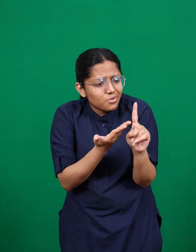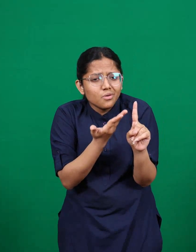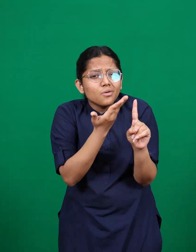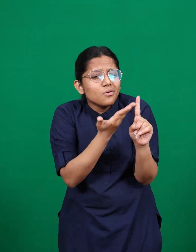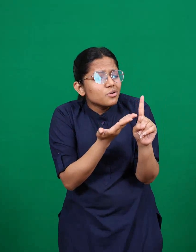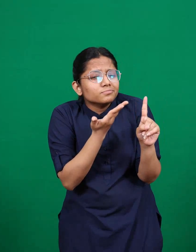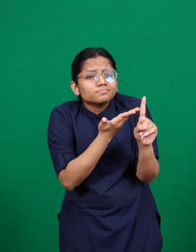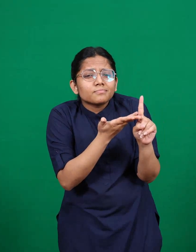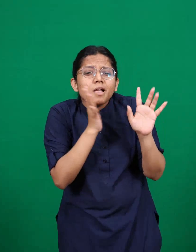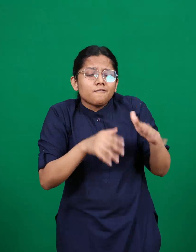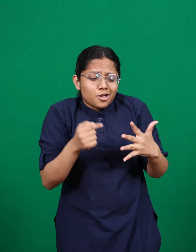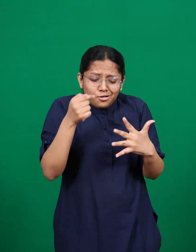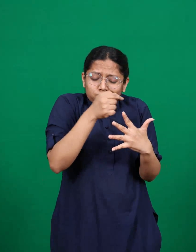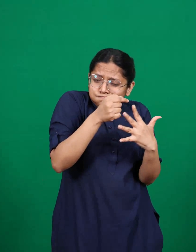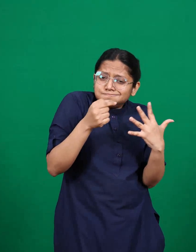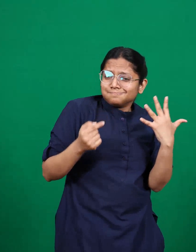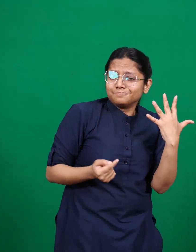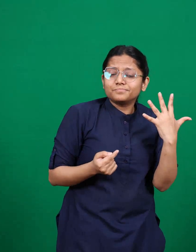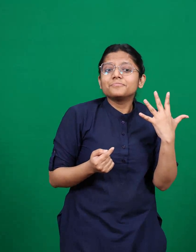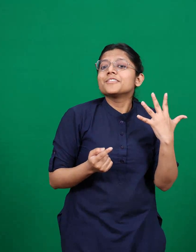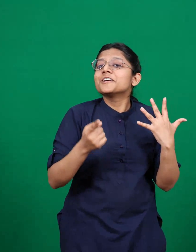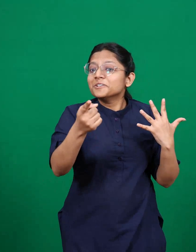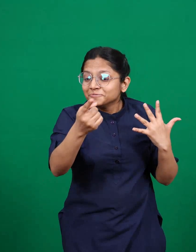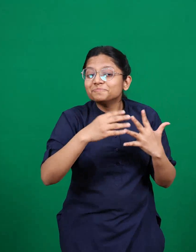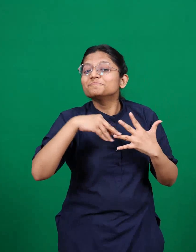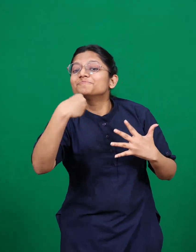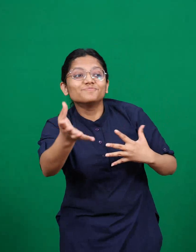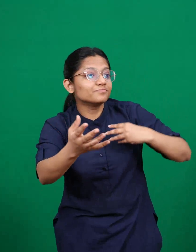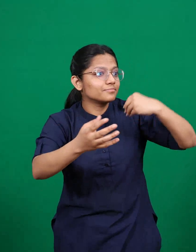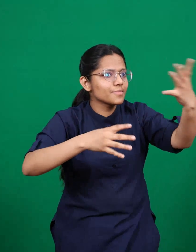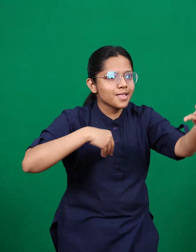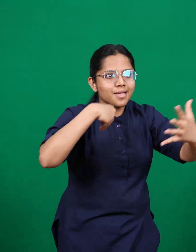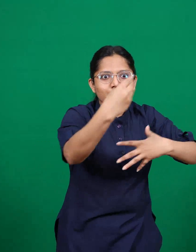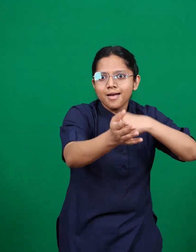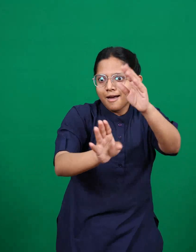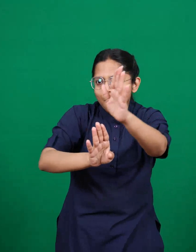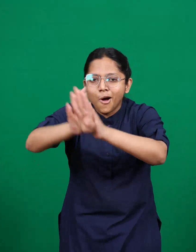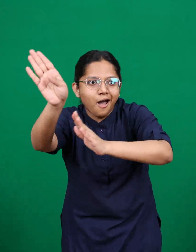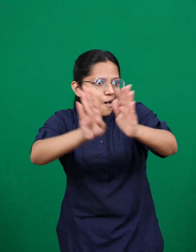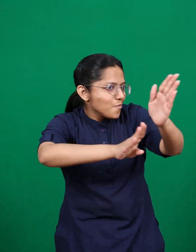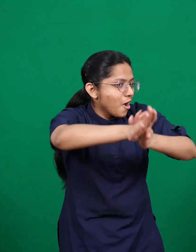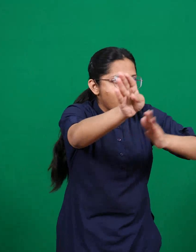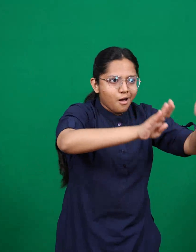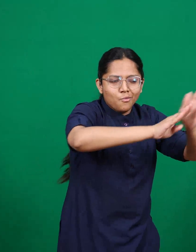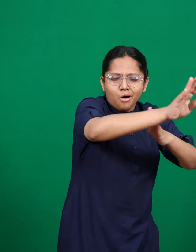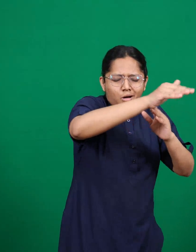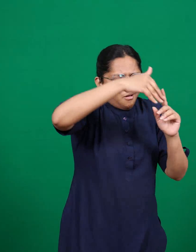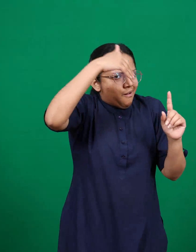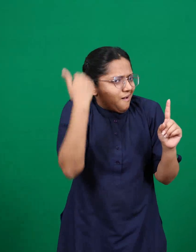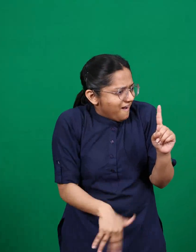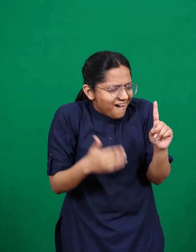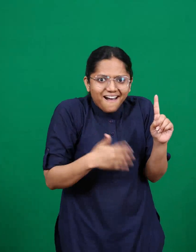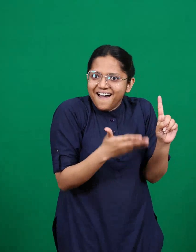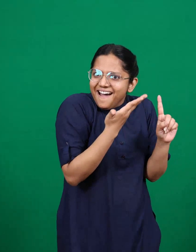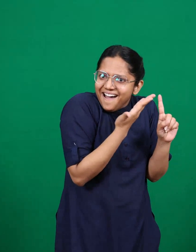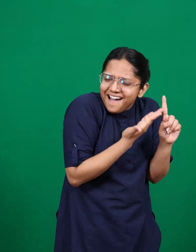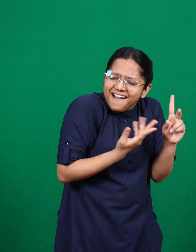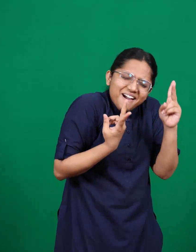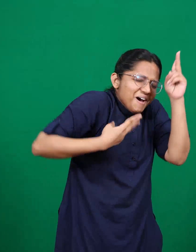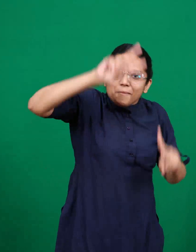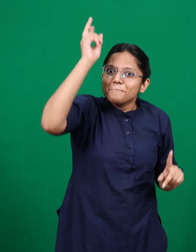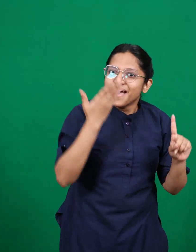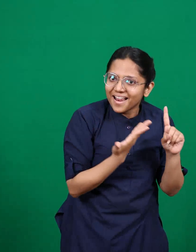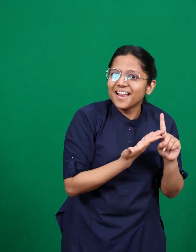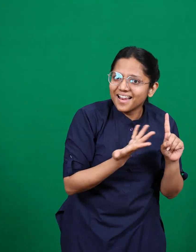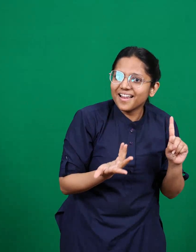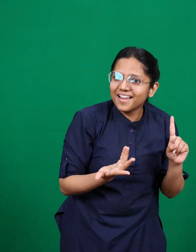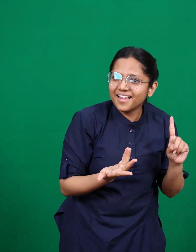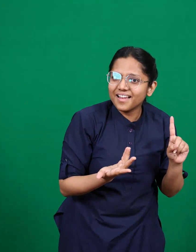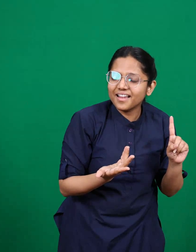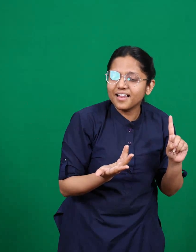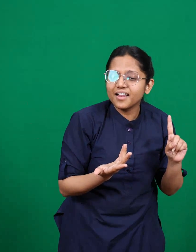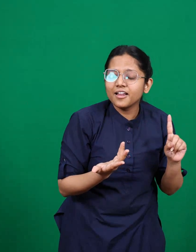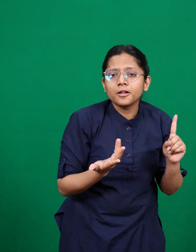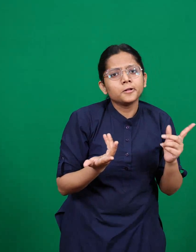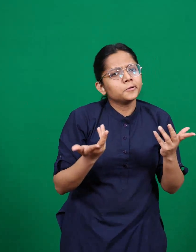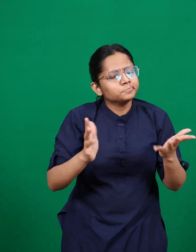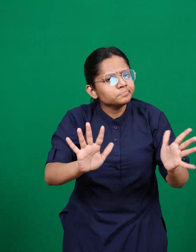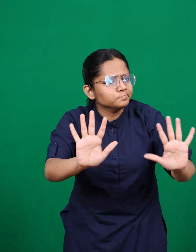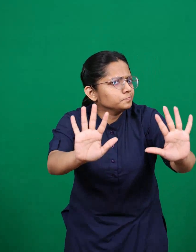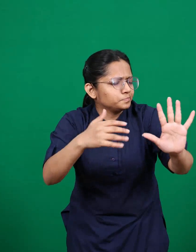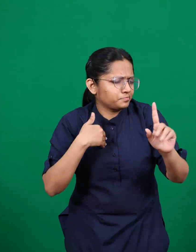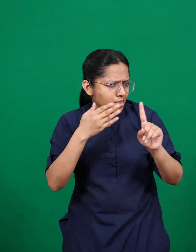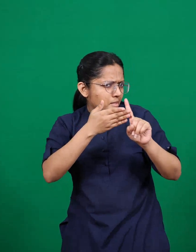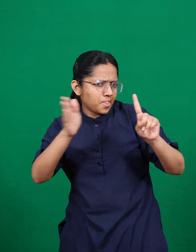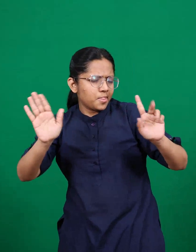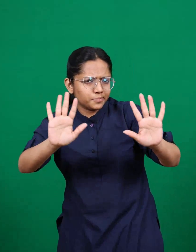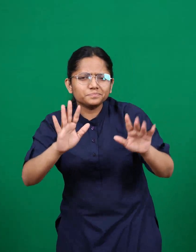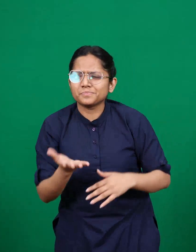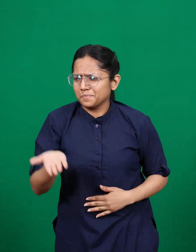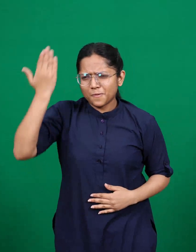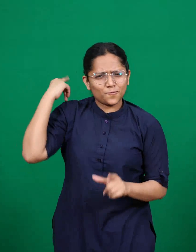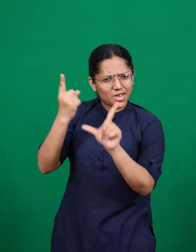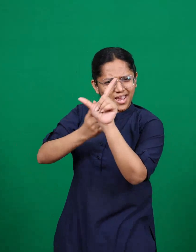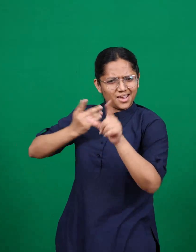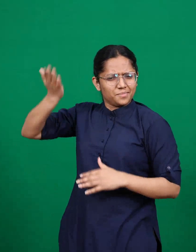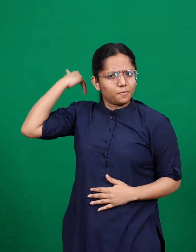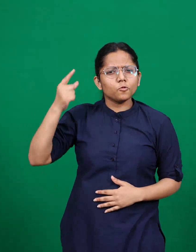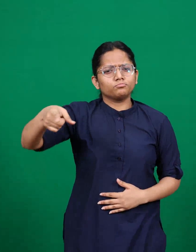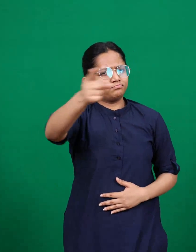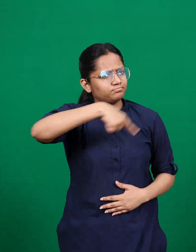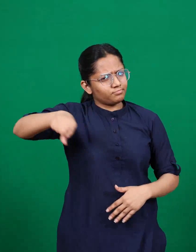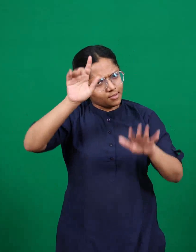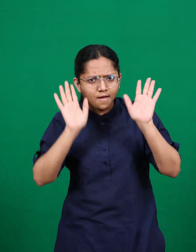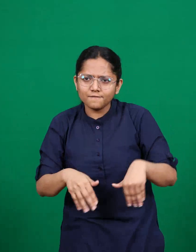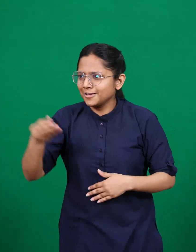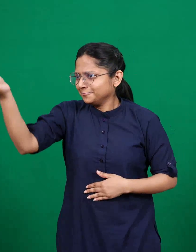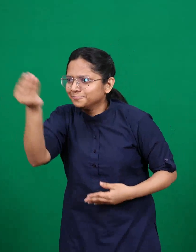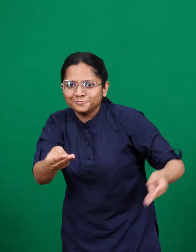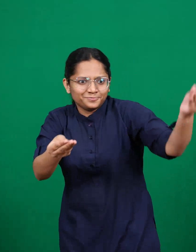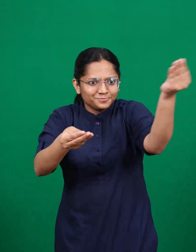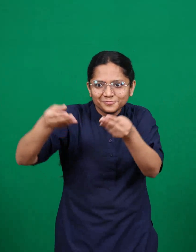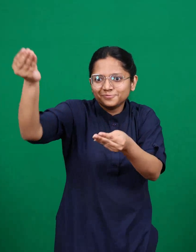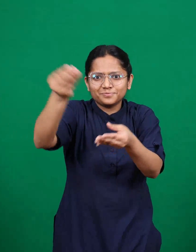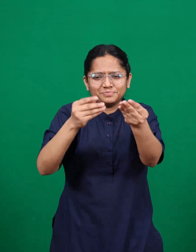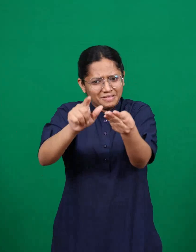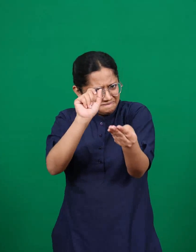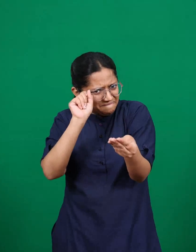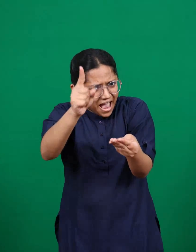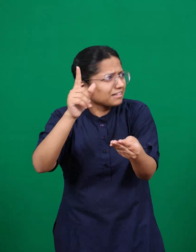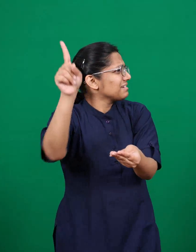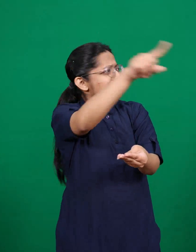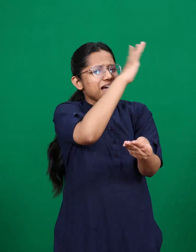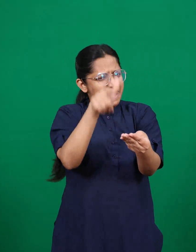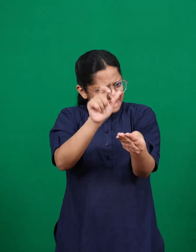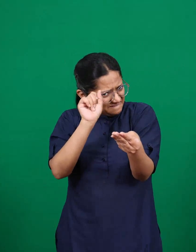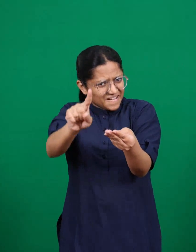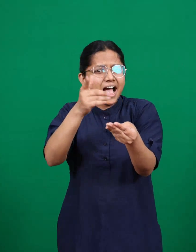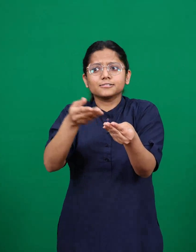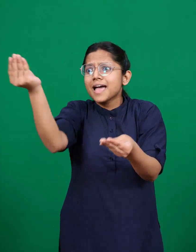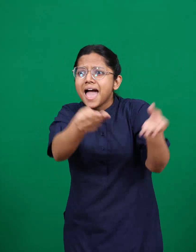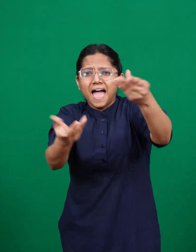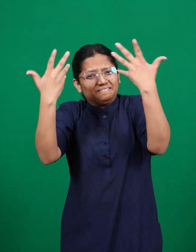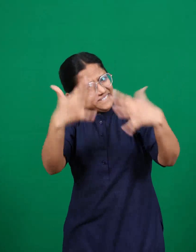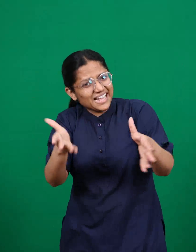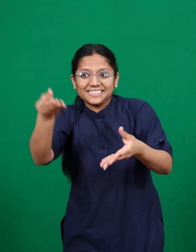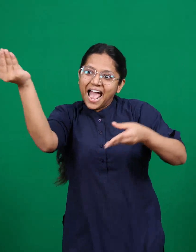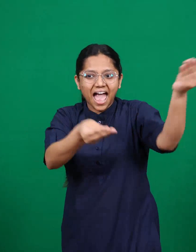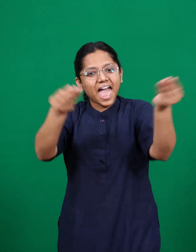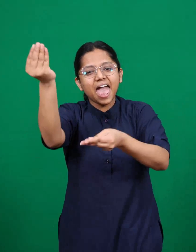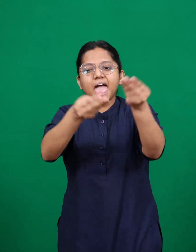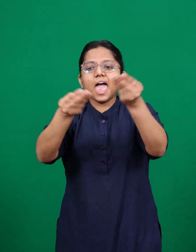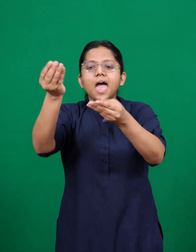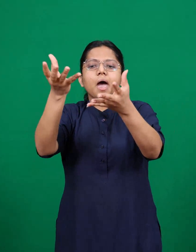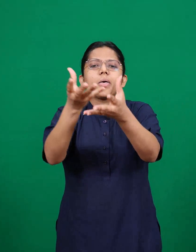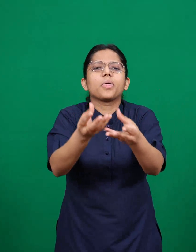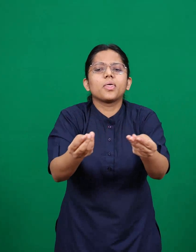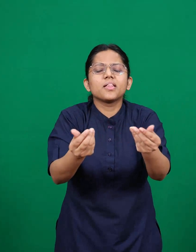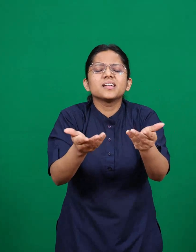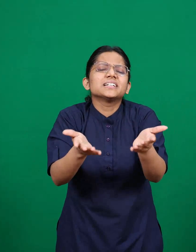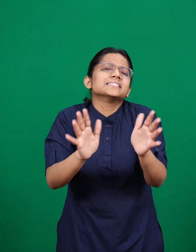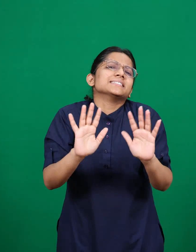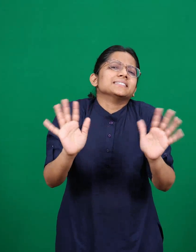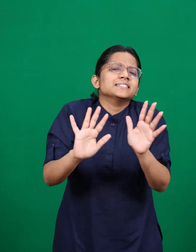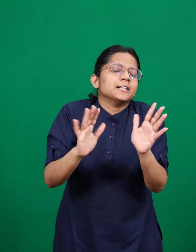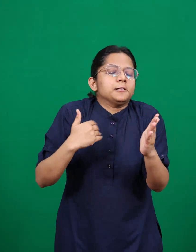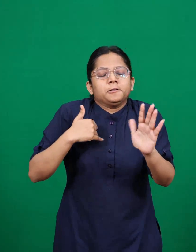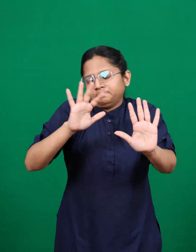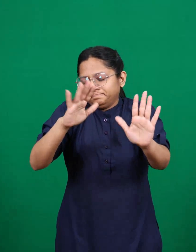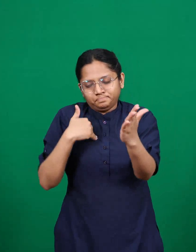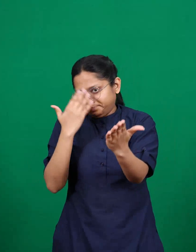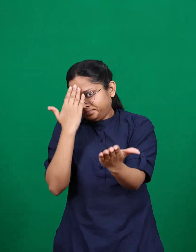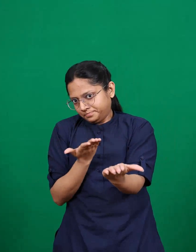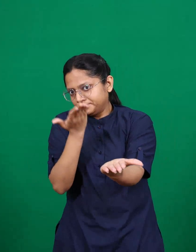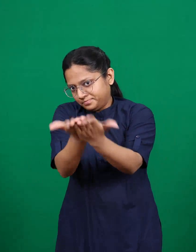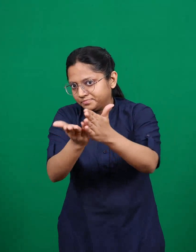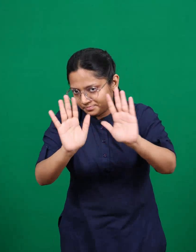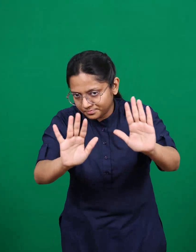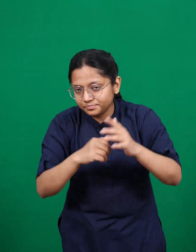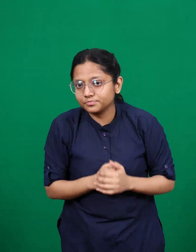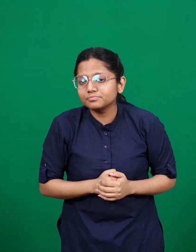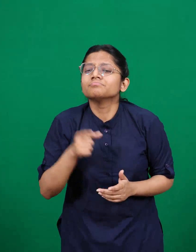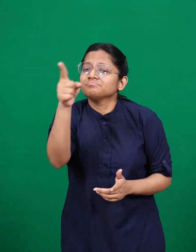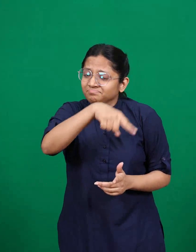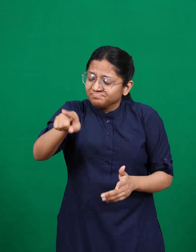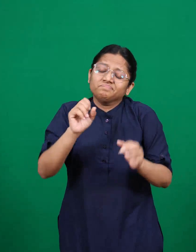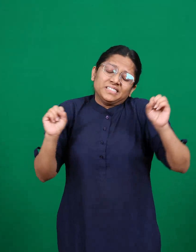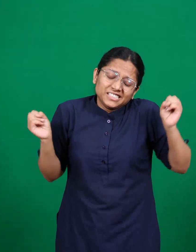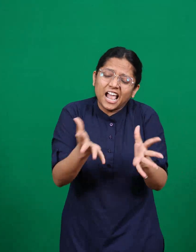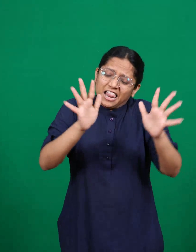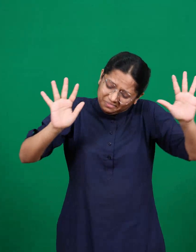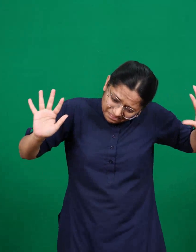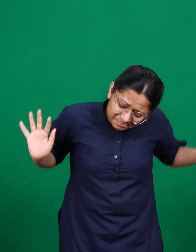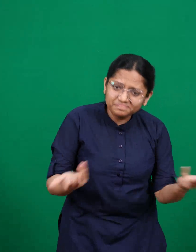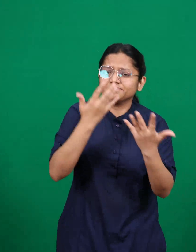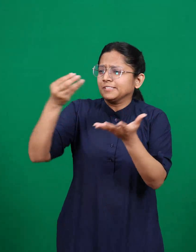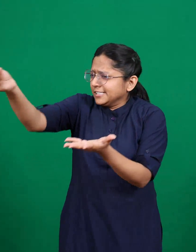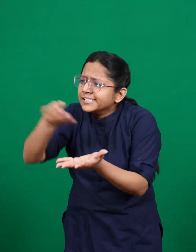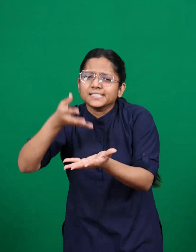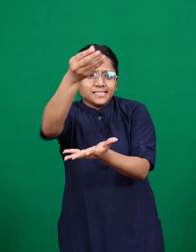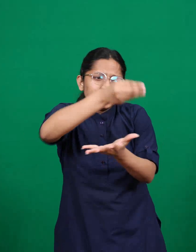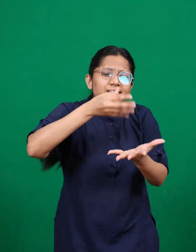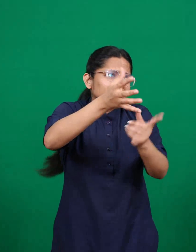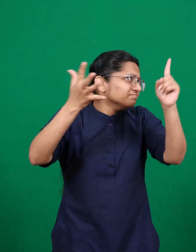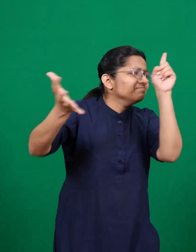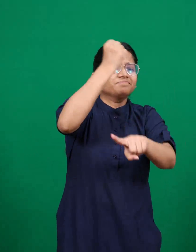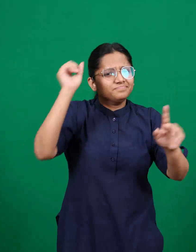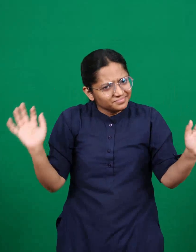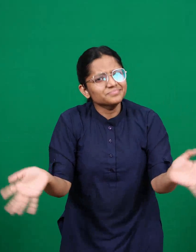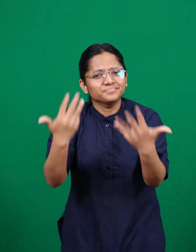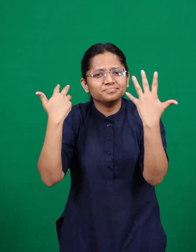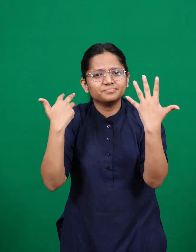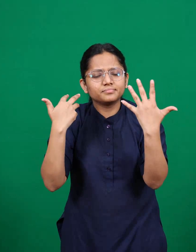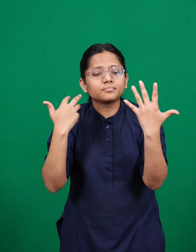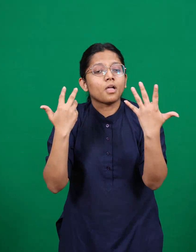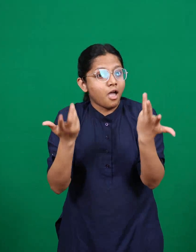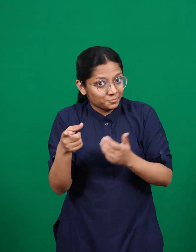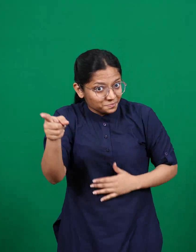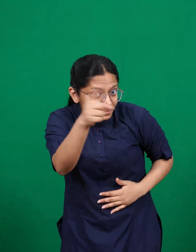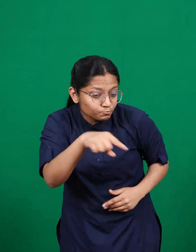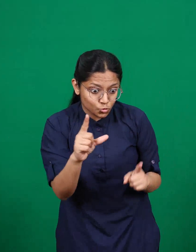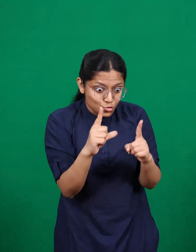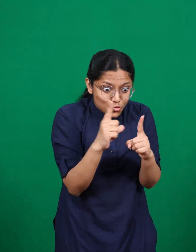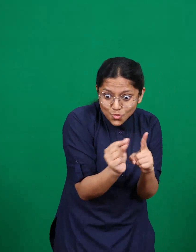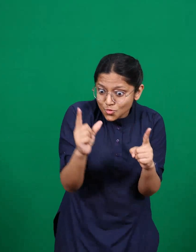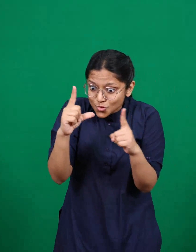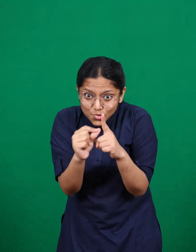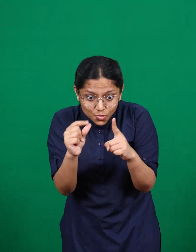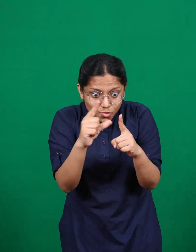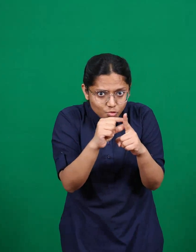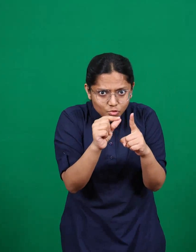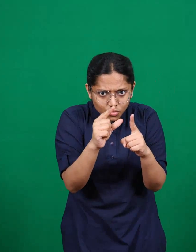And this is my opinion about what is helpful for you in this matter: Last year you were the first not only to give, but even to have such a desire.